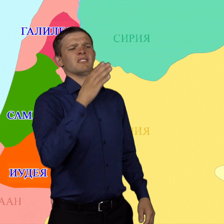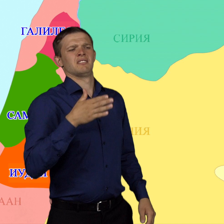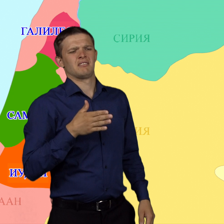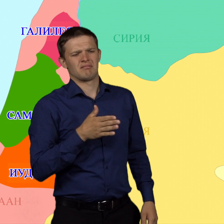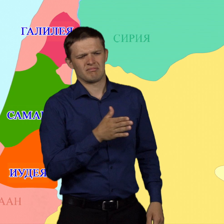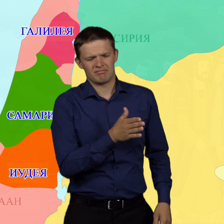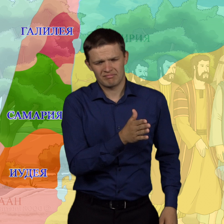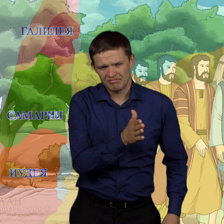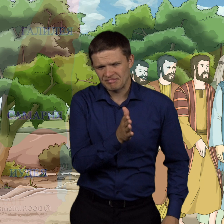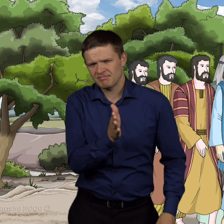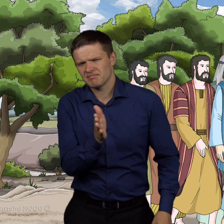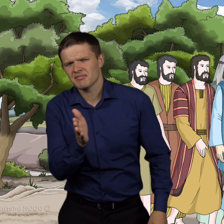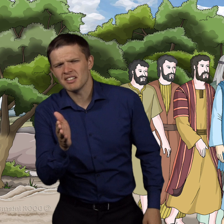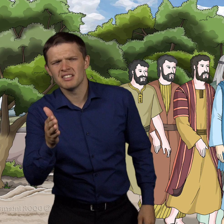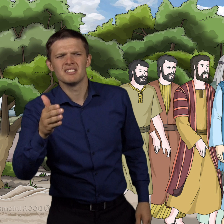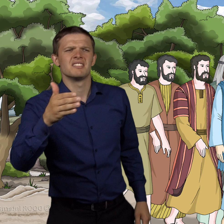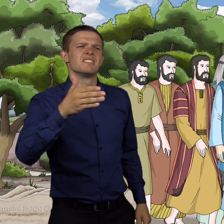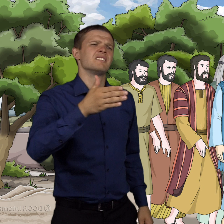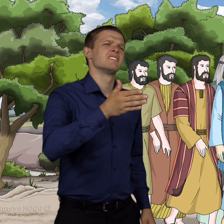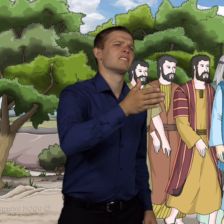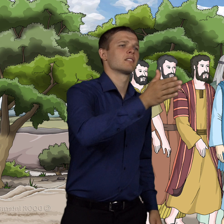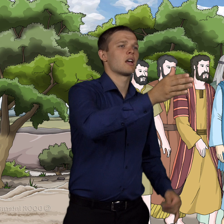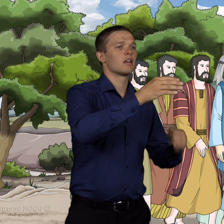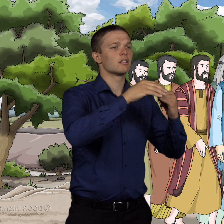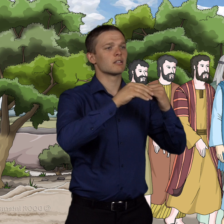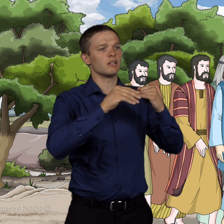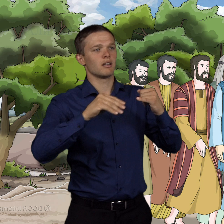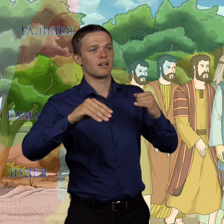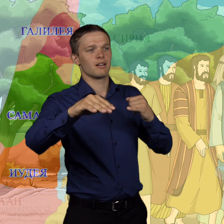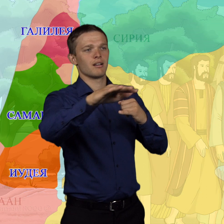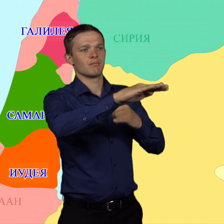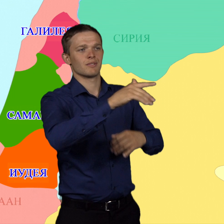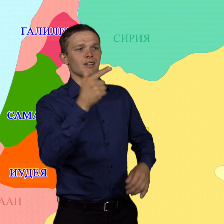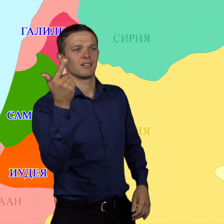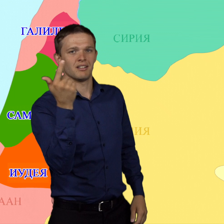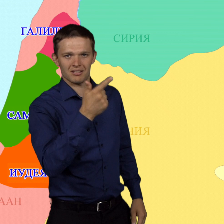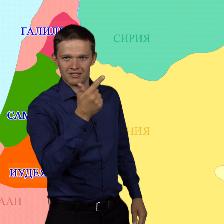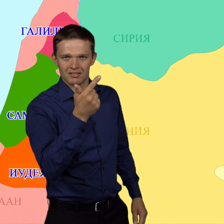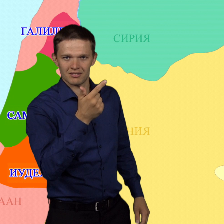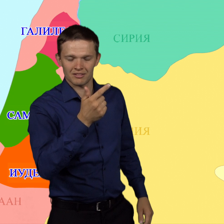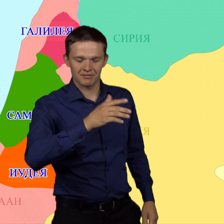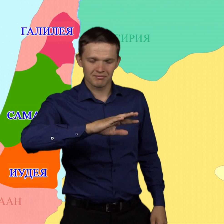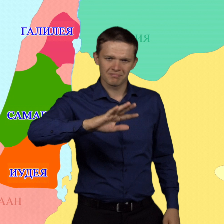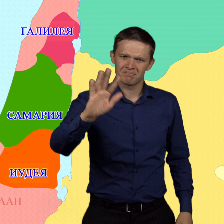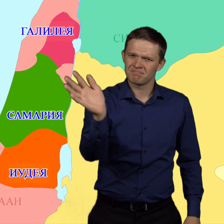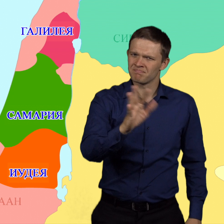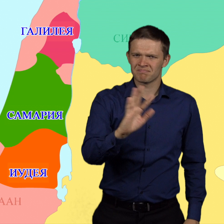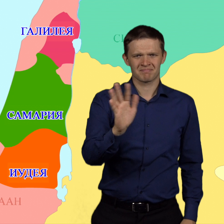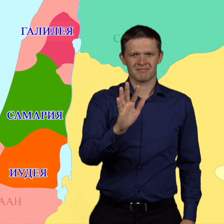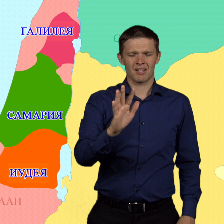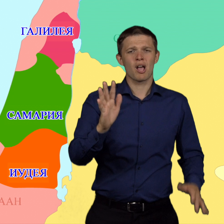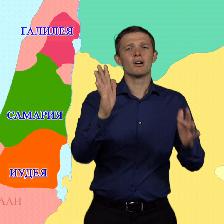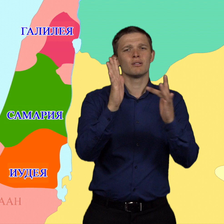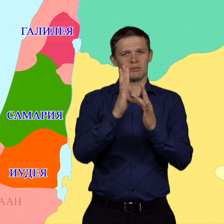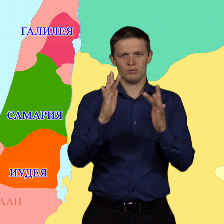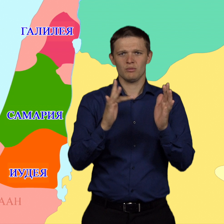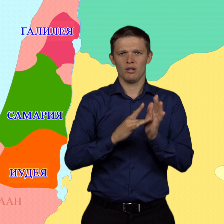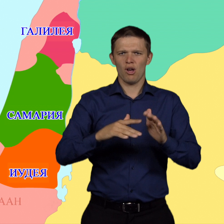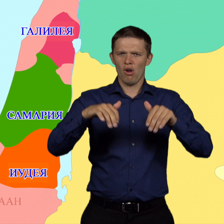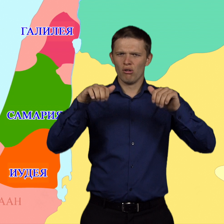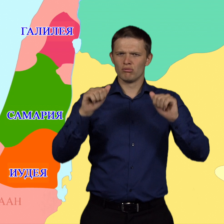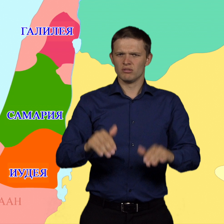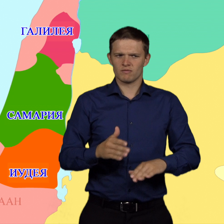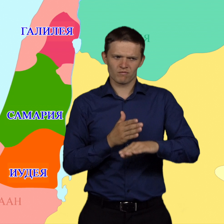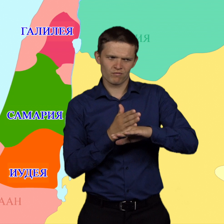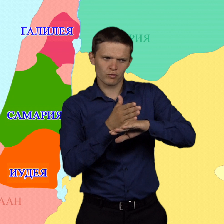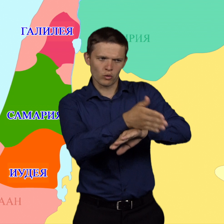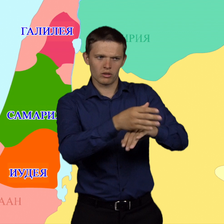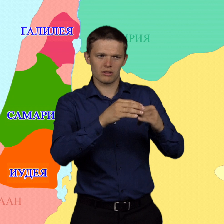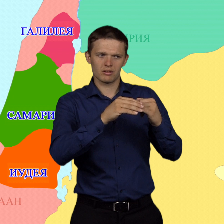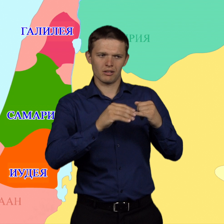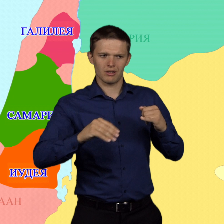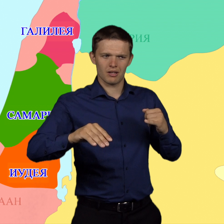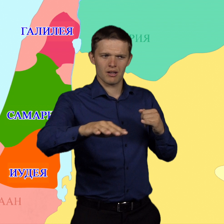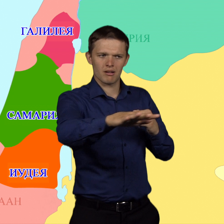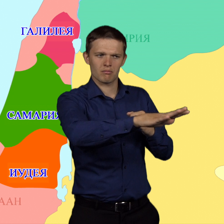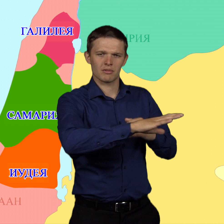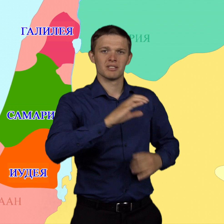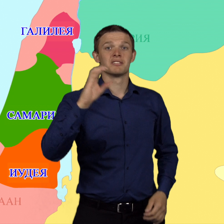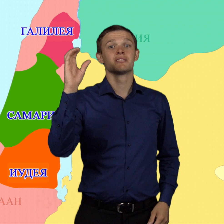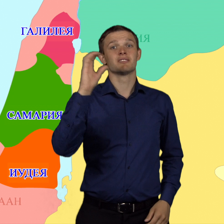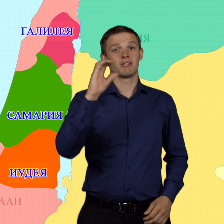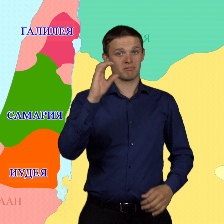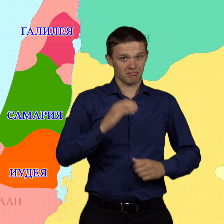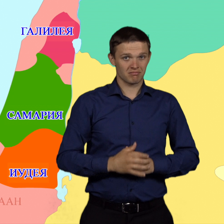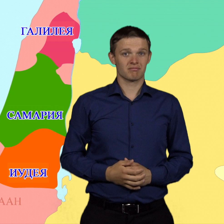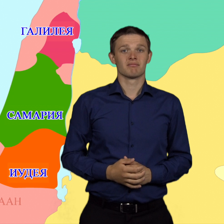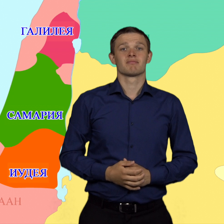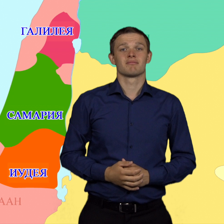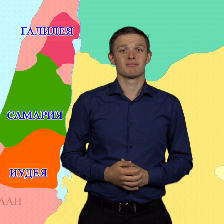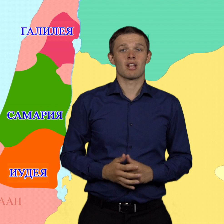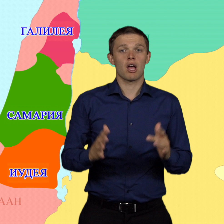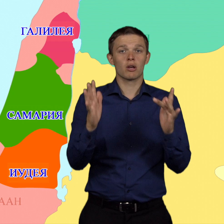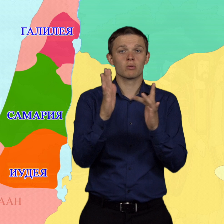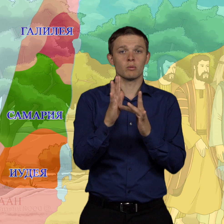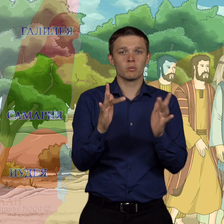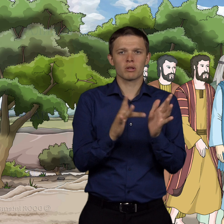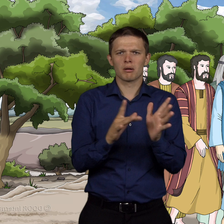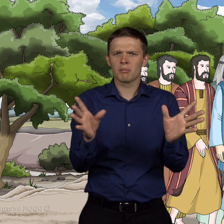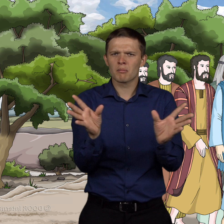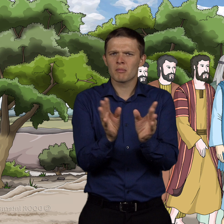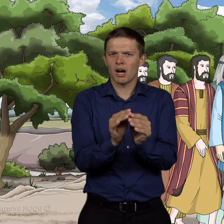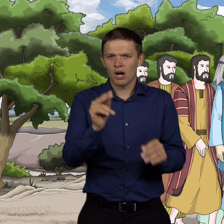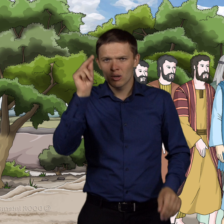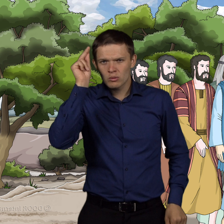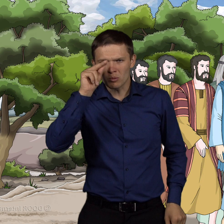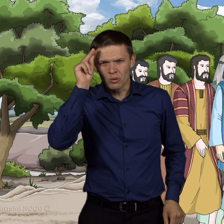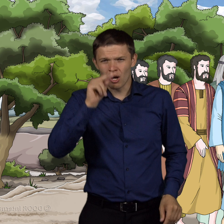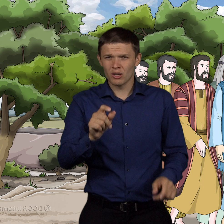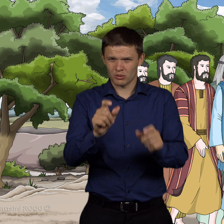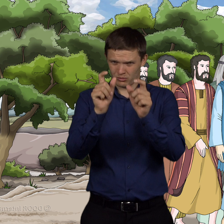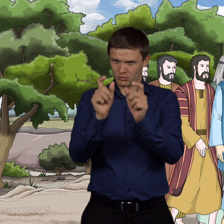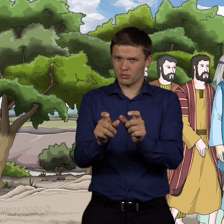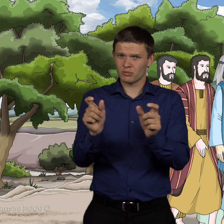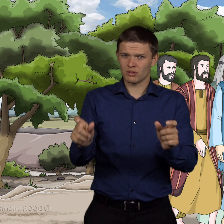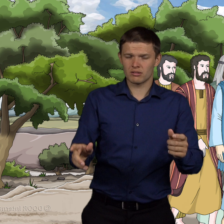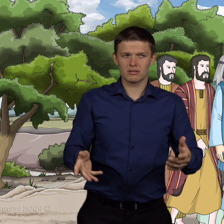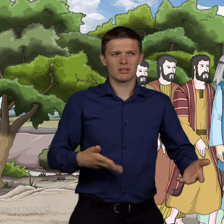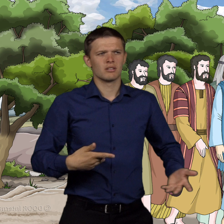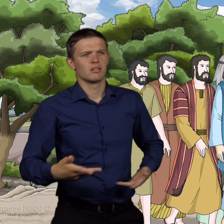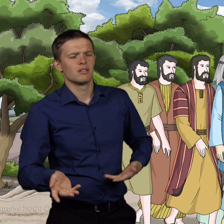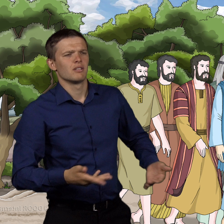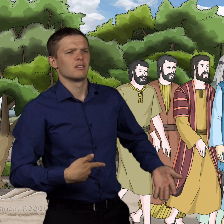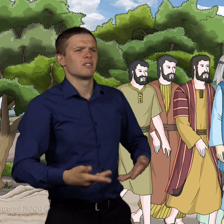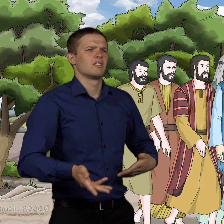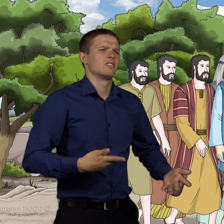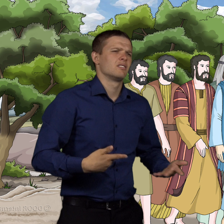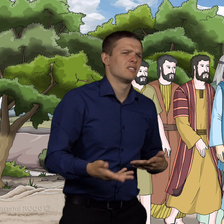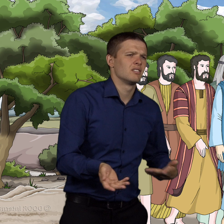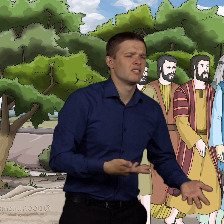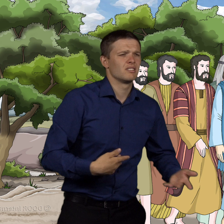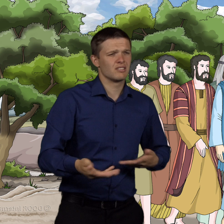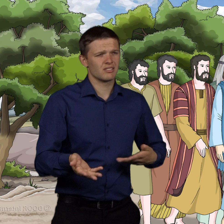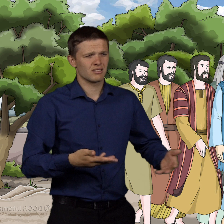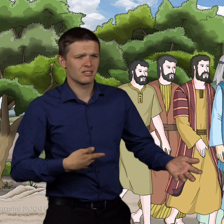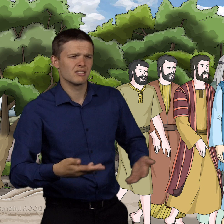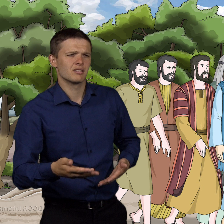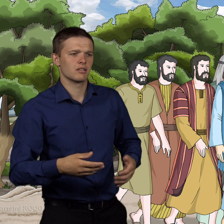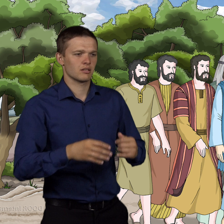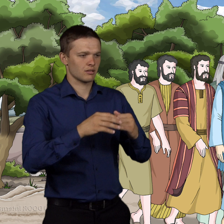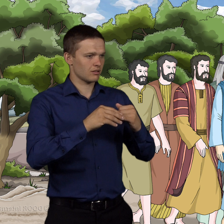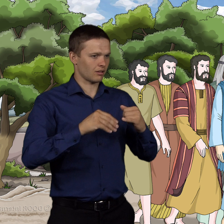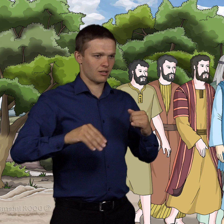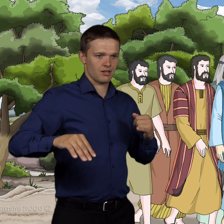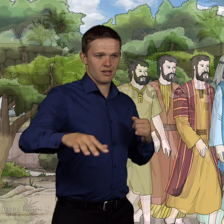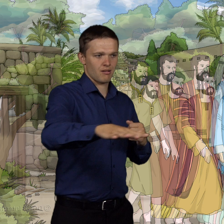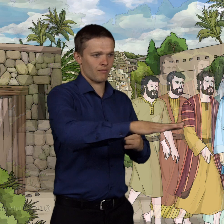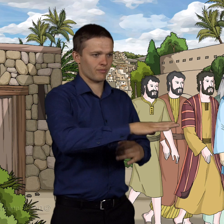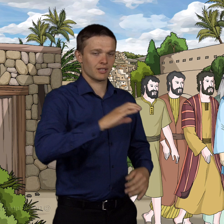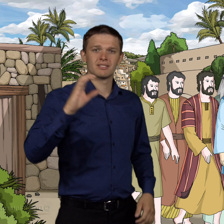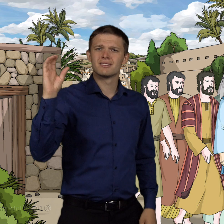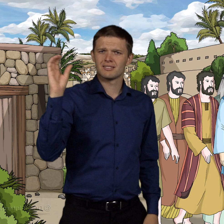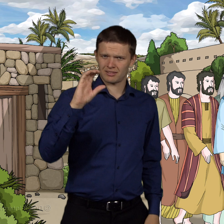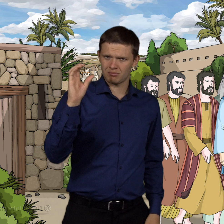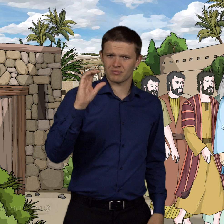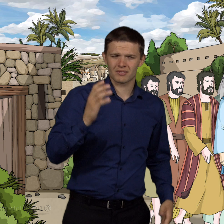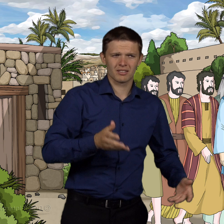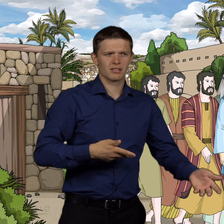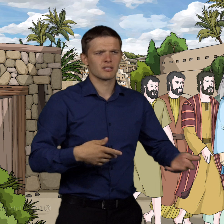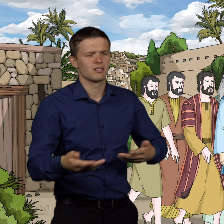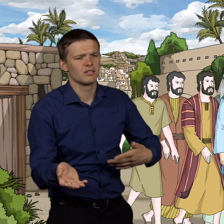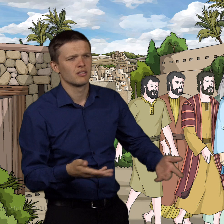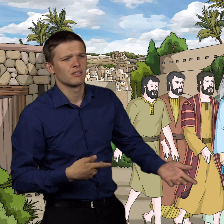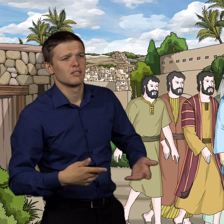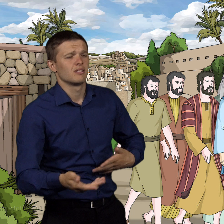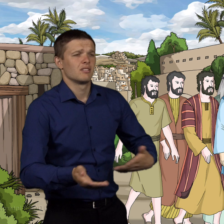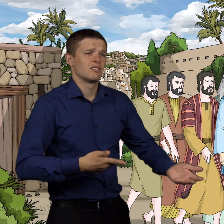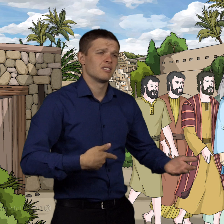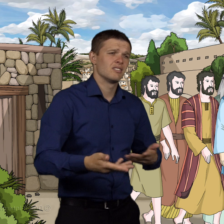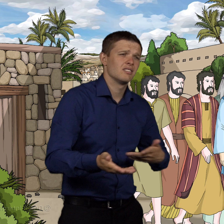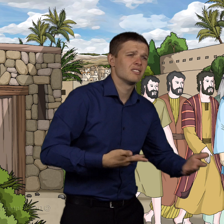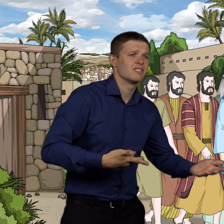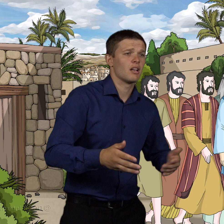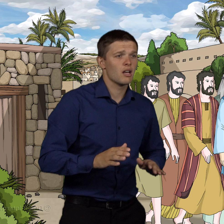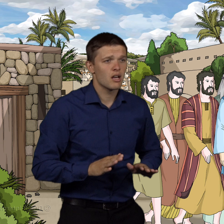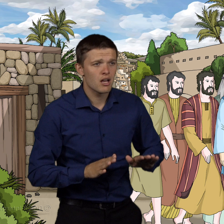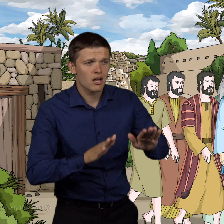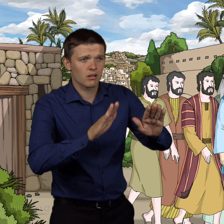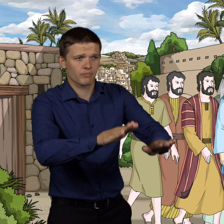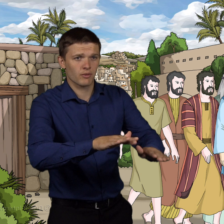Now He had to pass through Samaria.